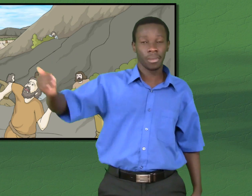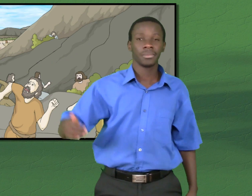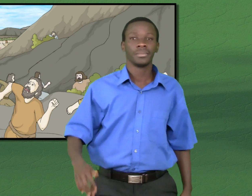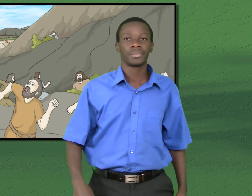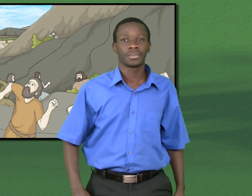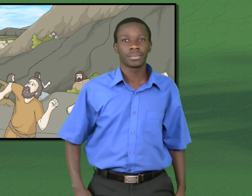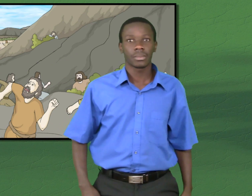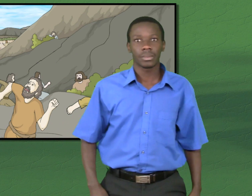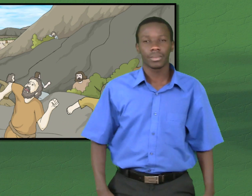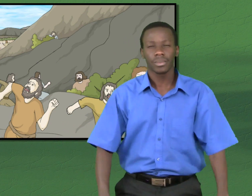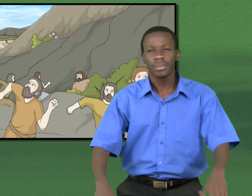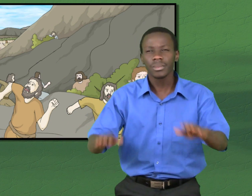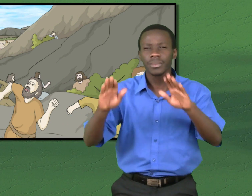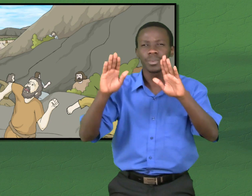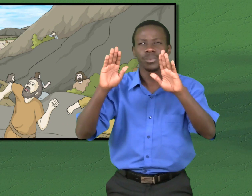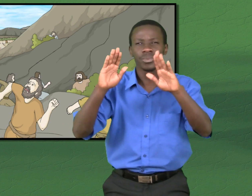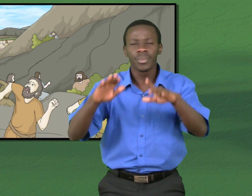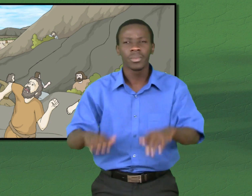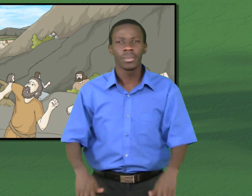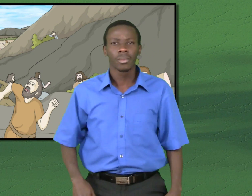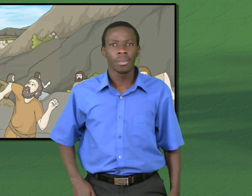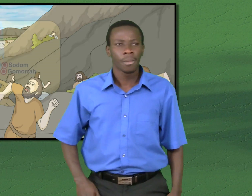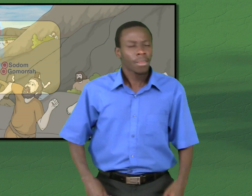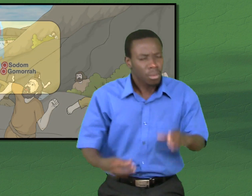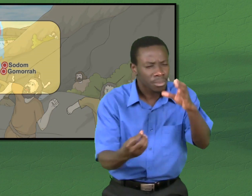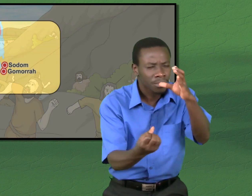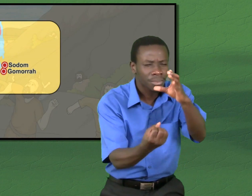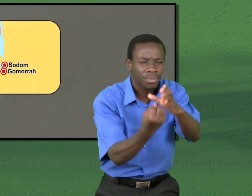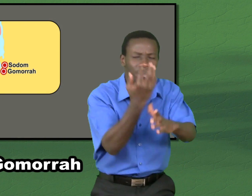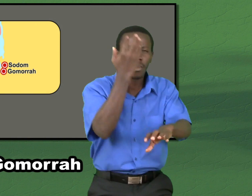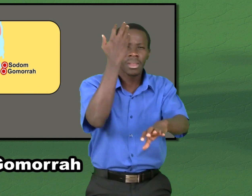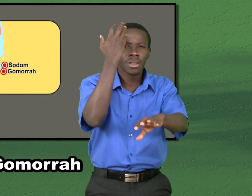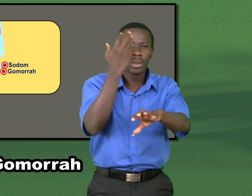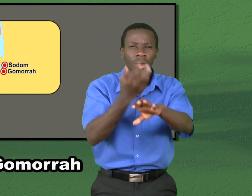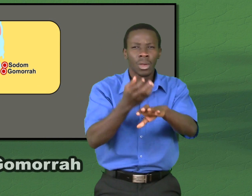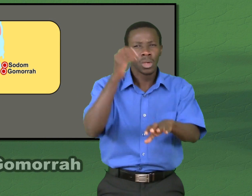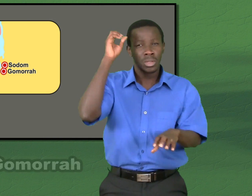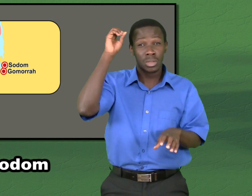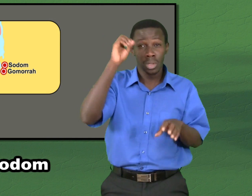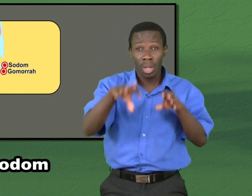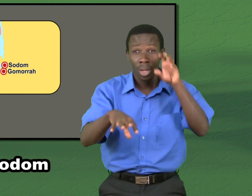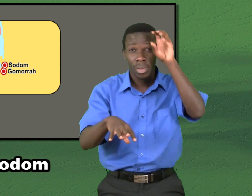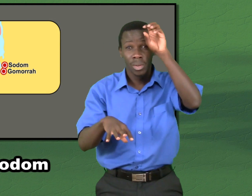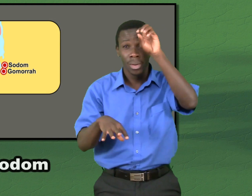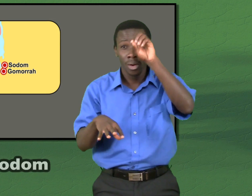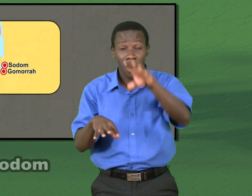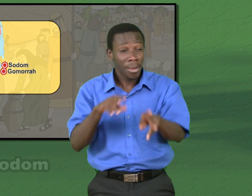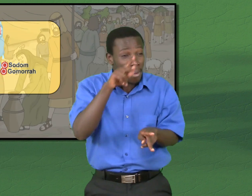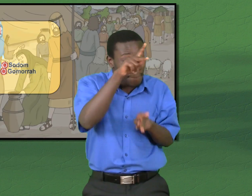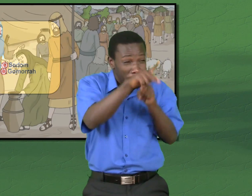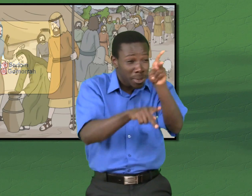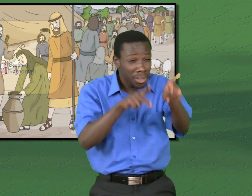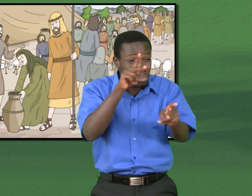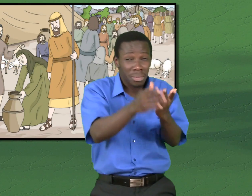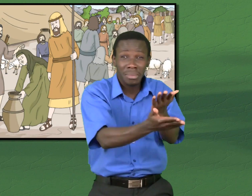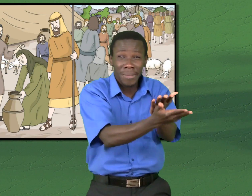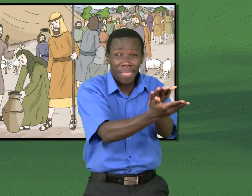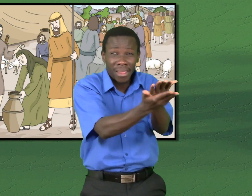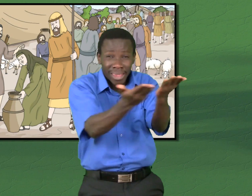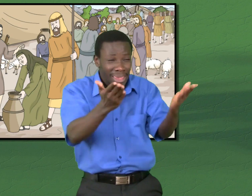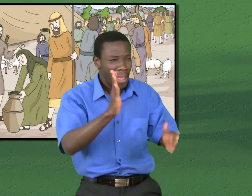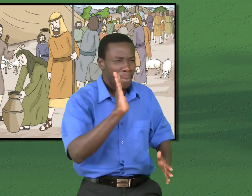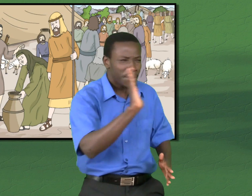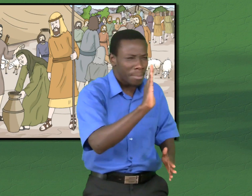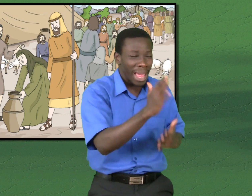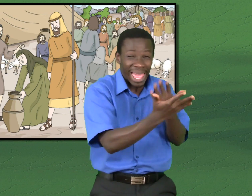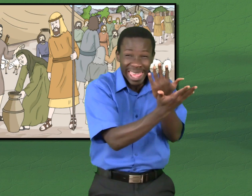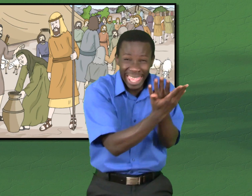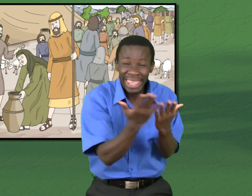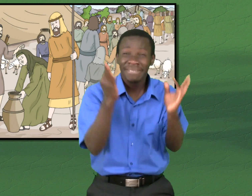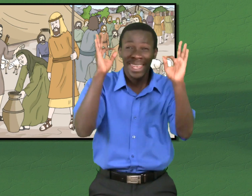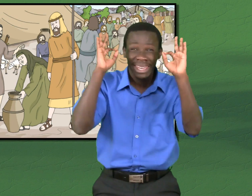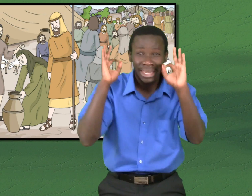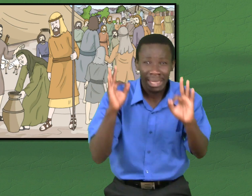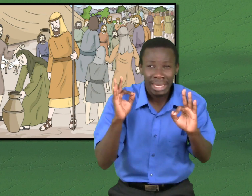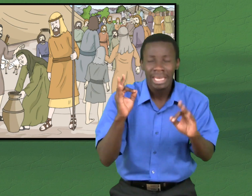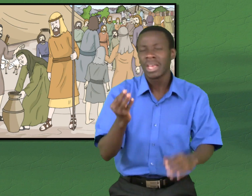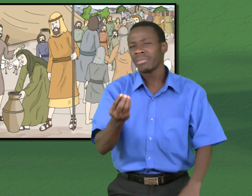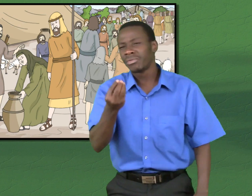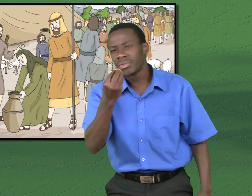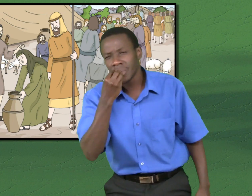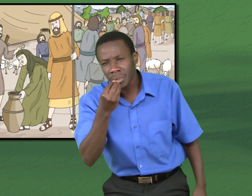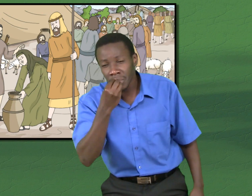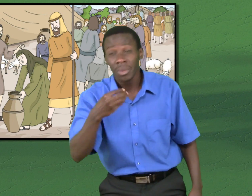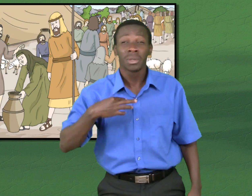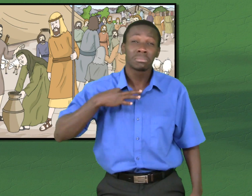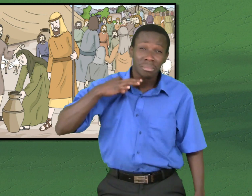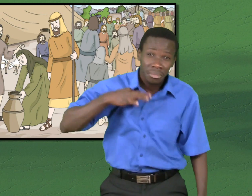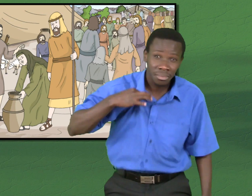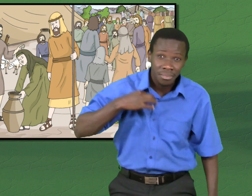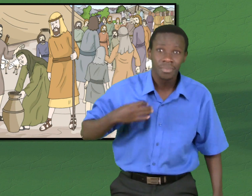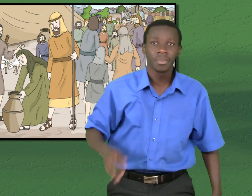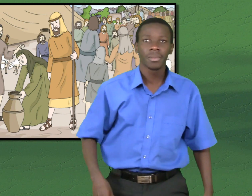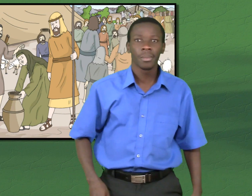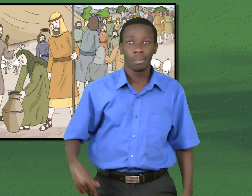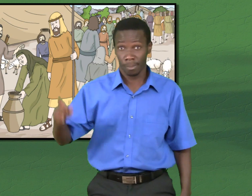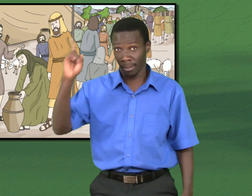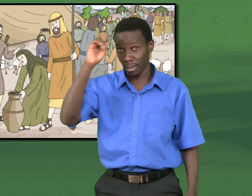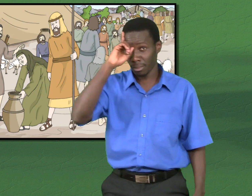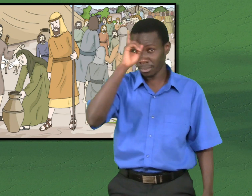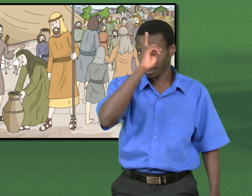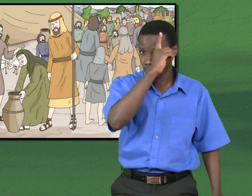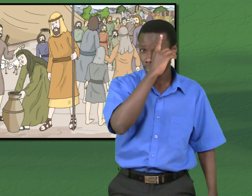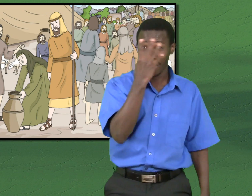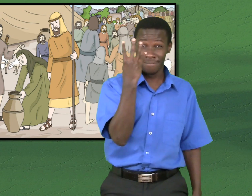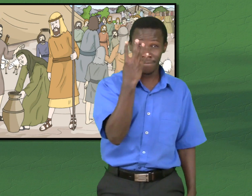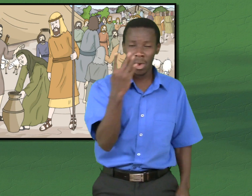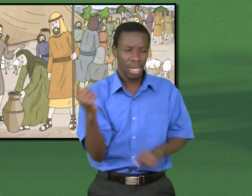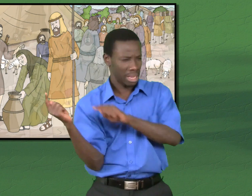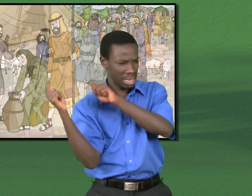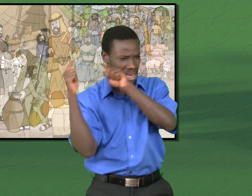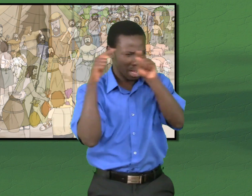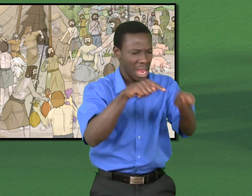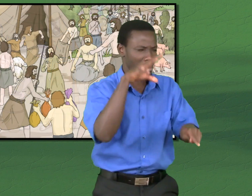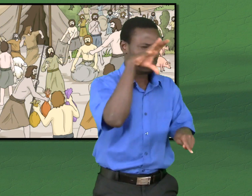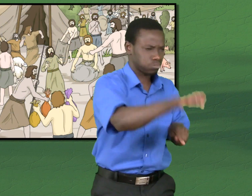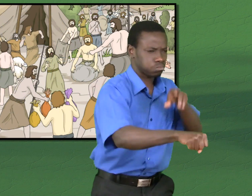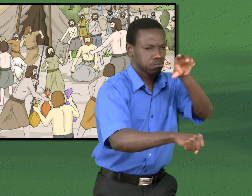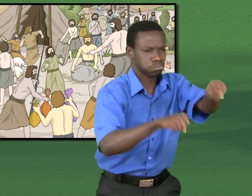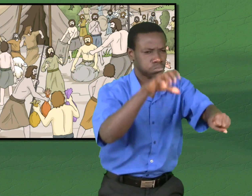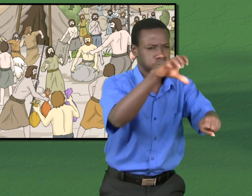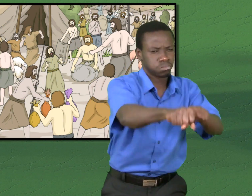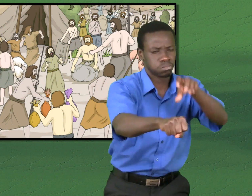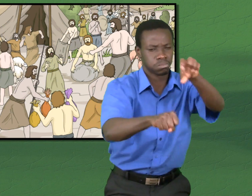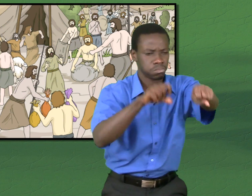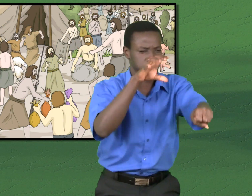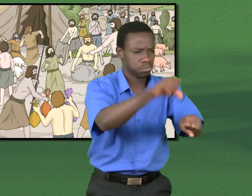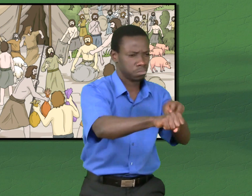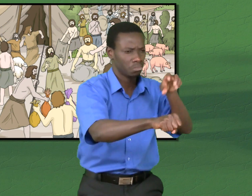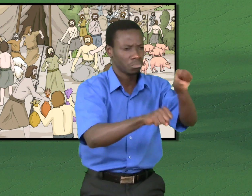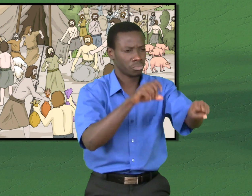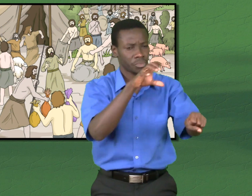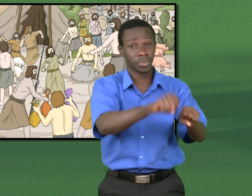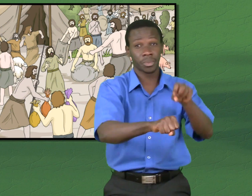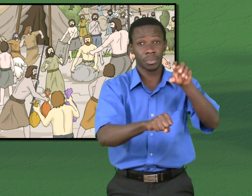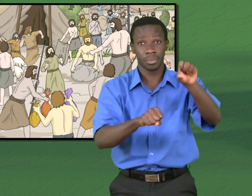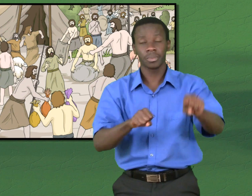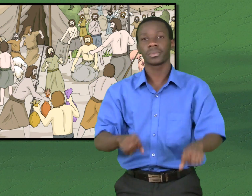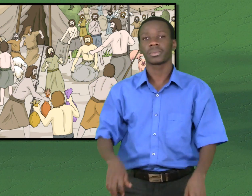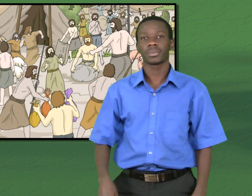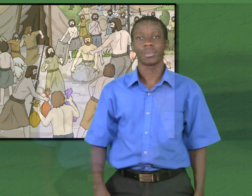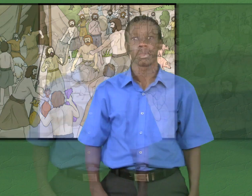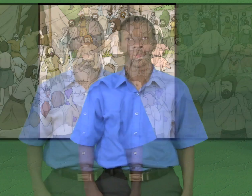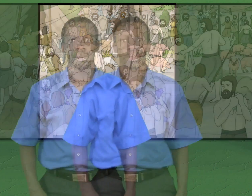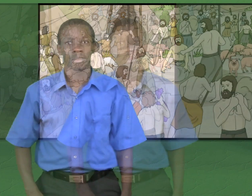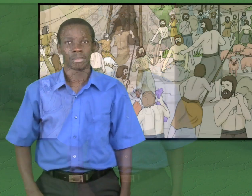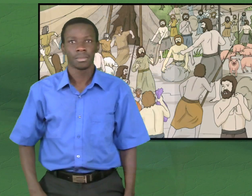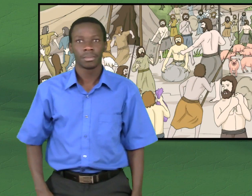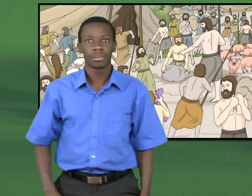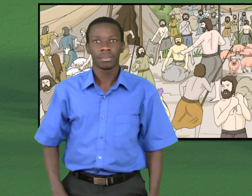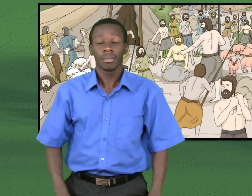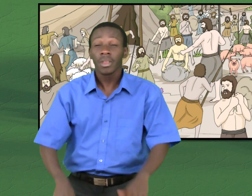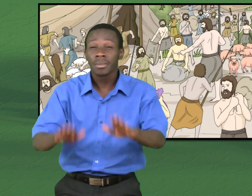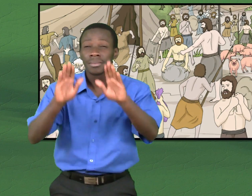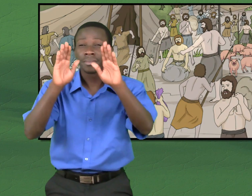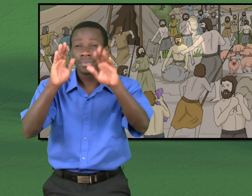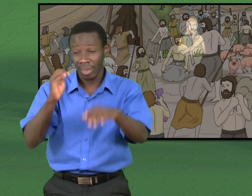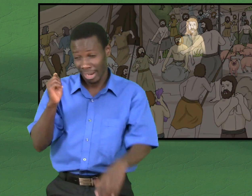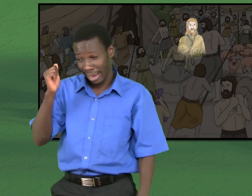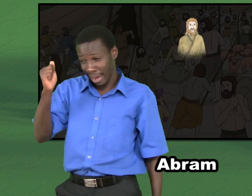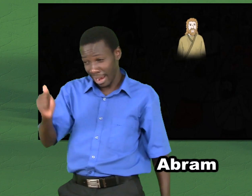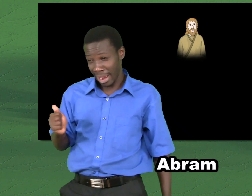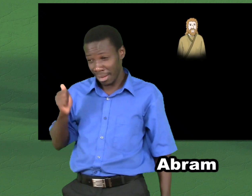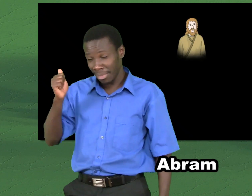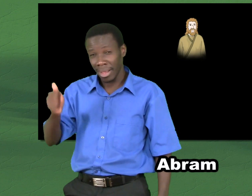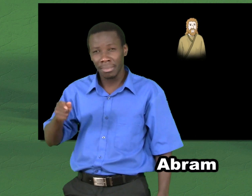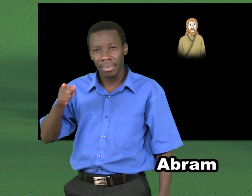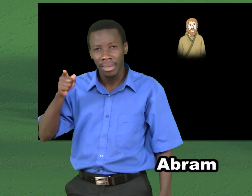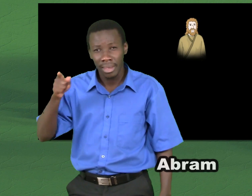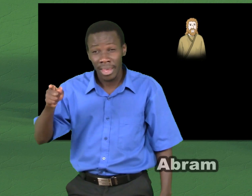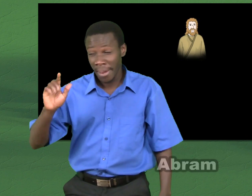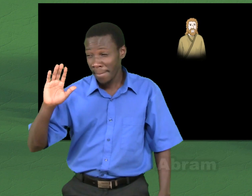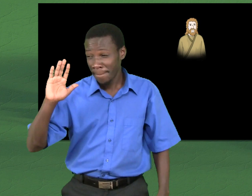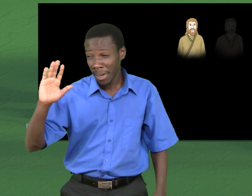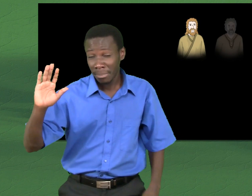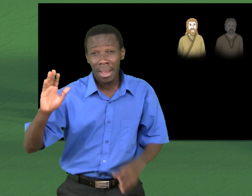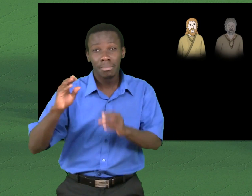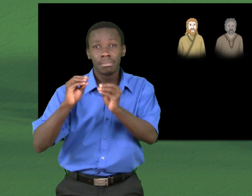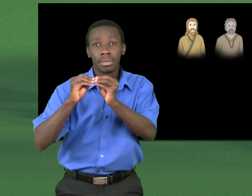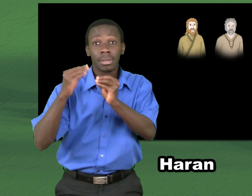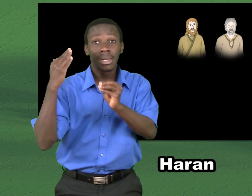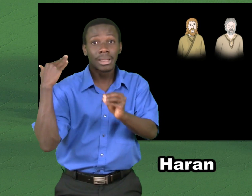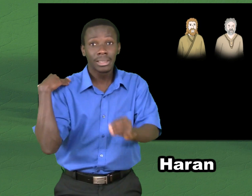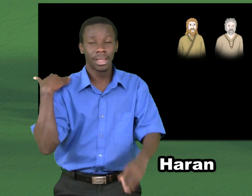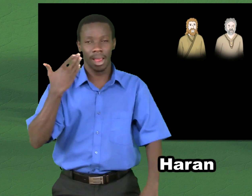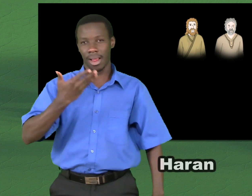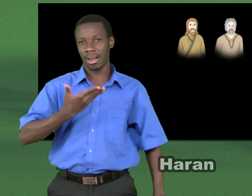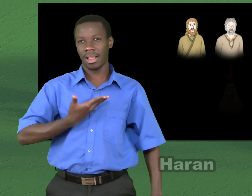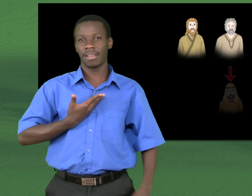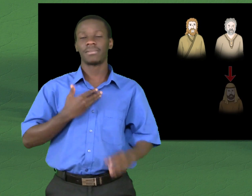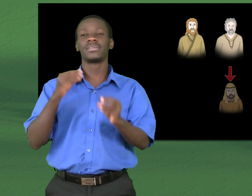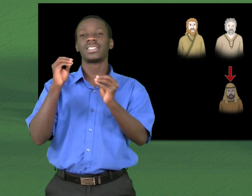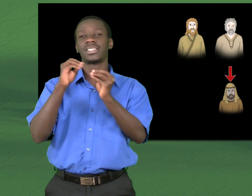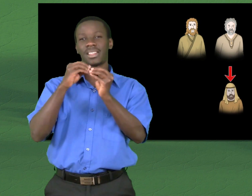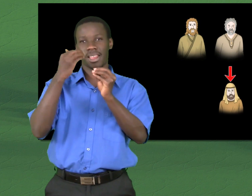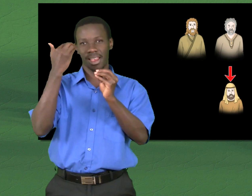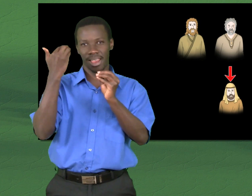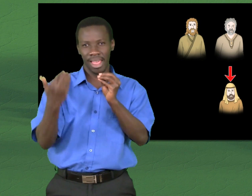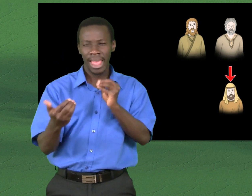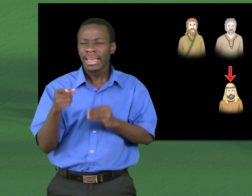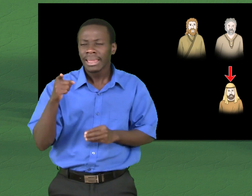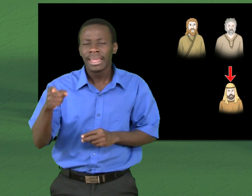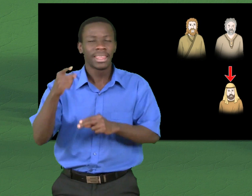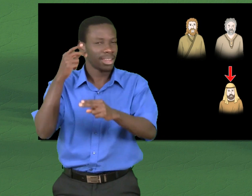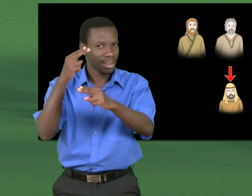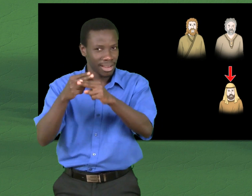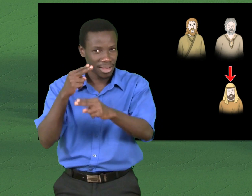The four kings seized all the goods of Sodom and Gomorrah and all their food, and they went on their way.